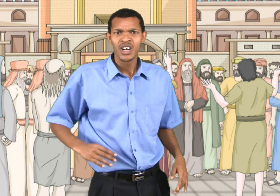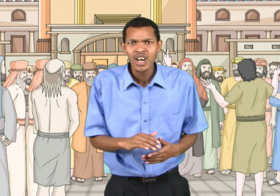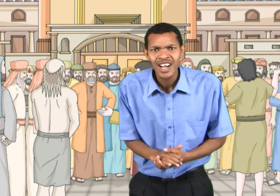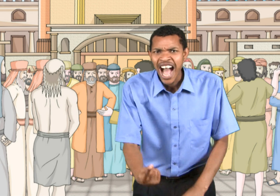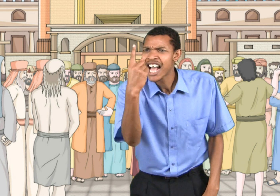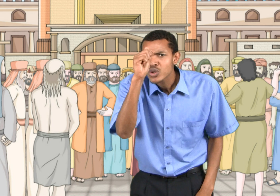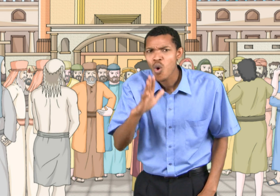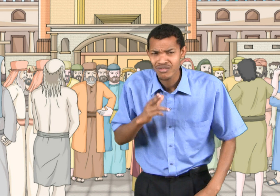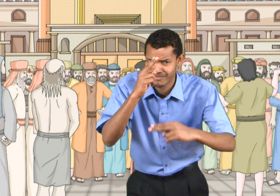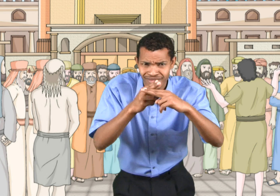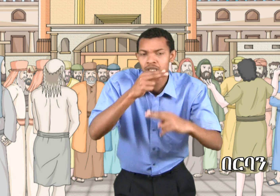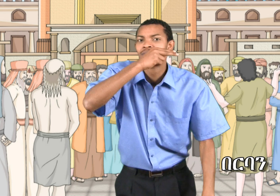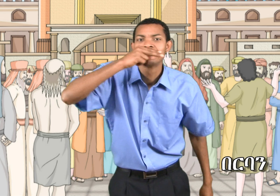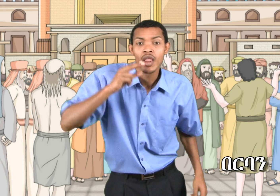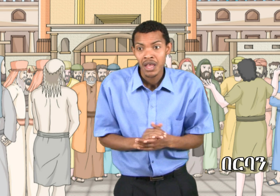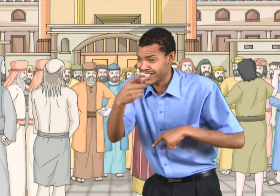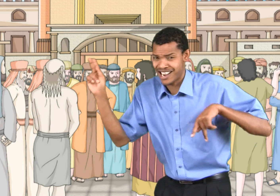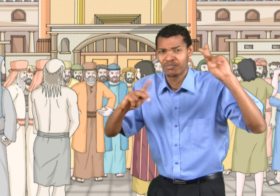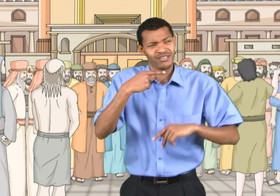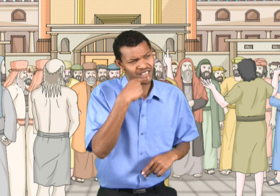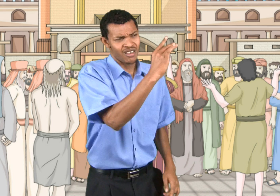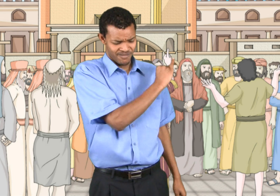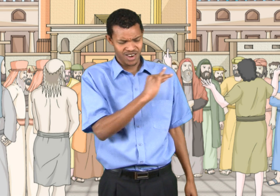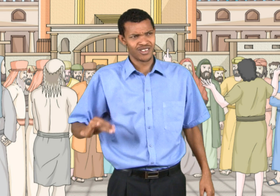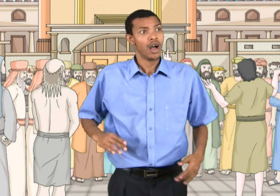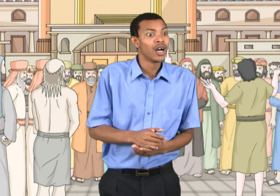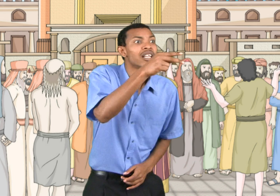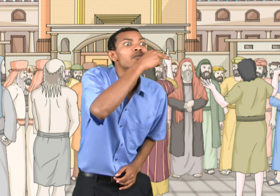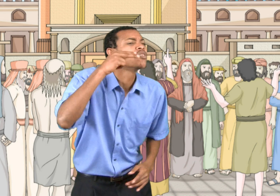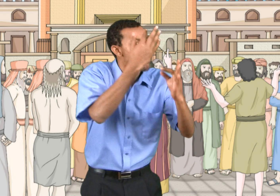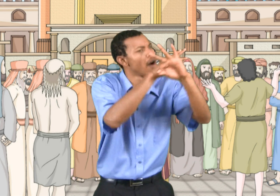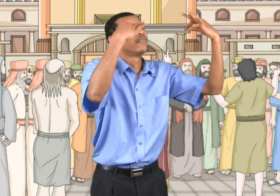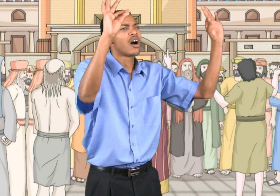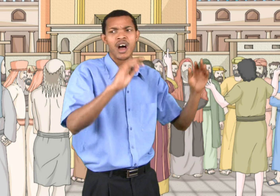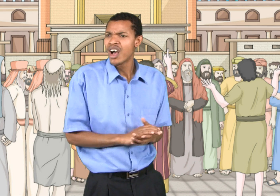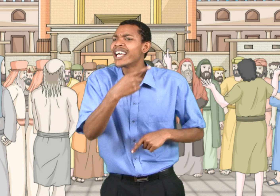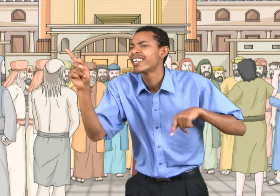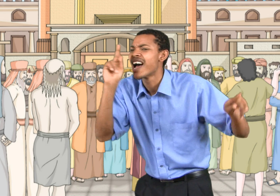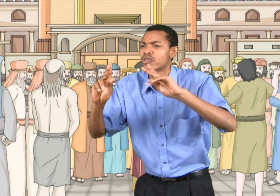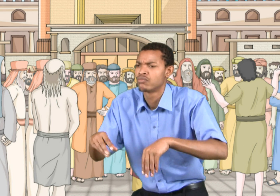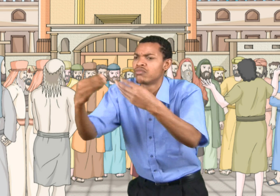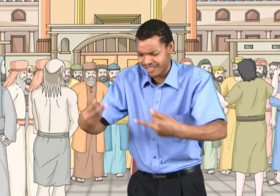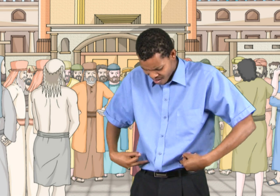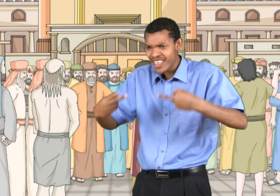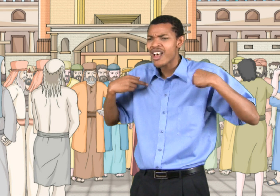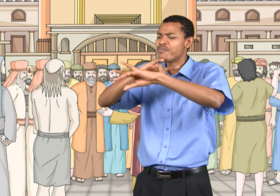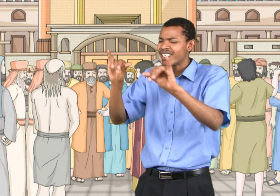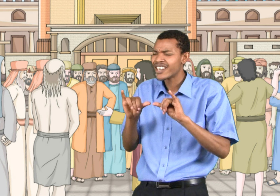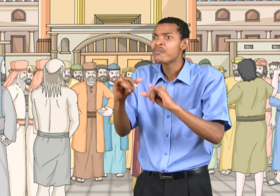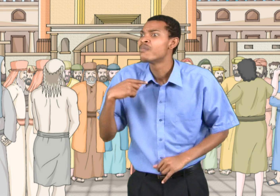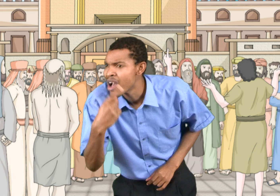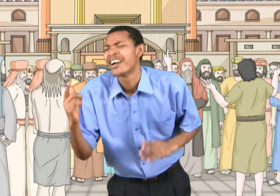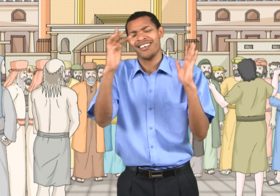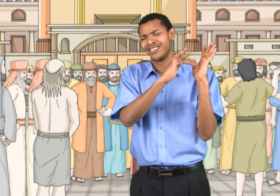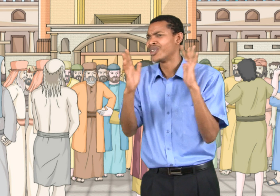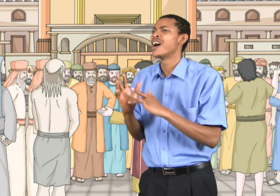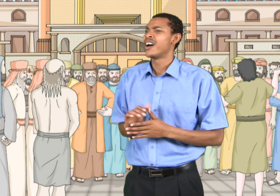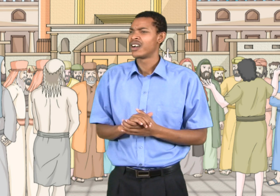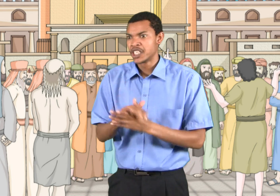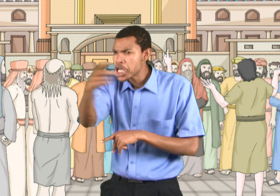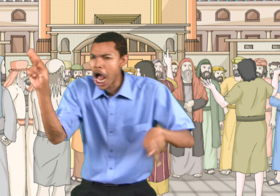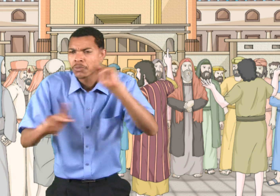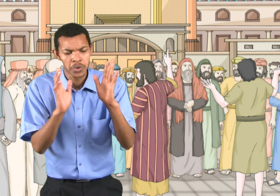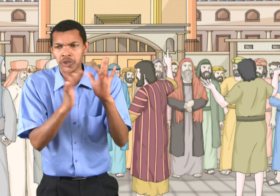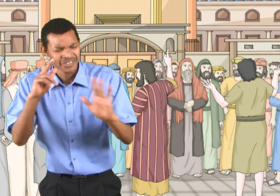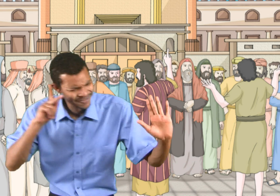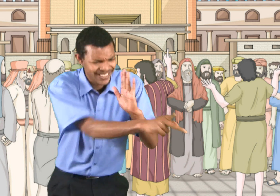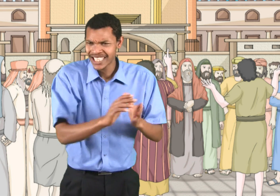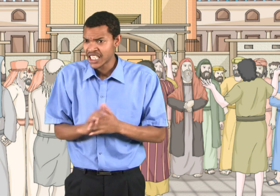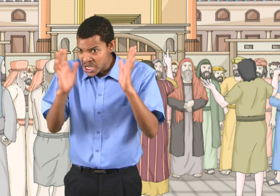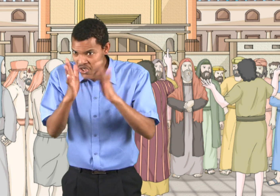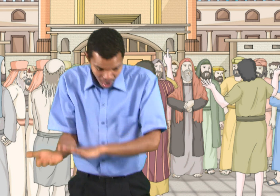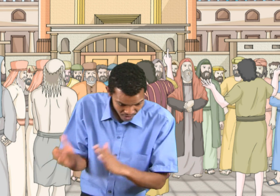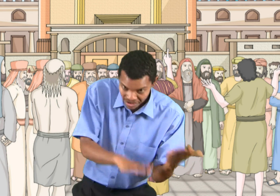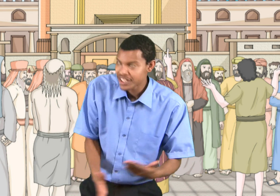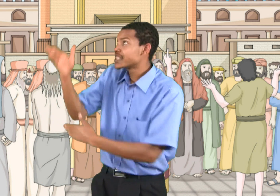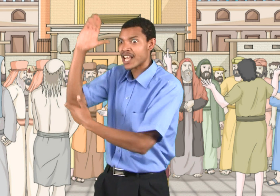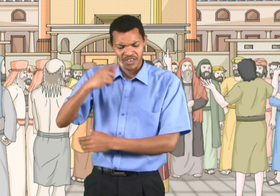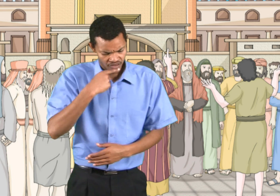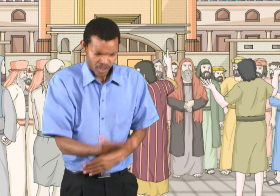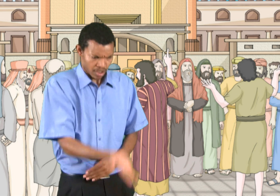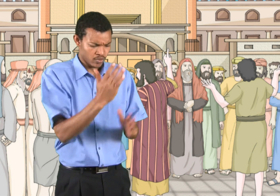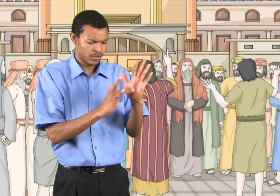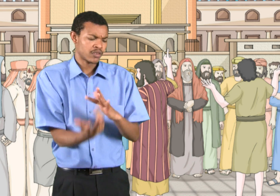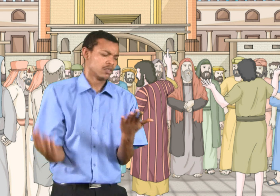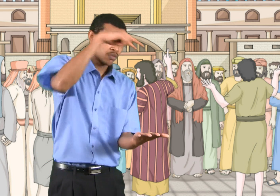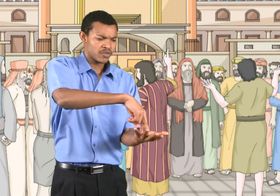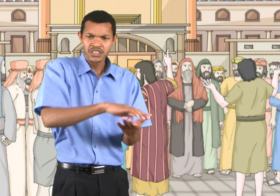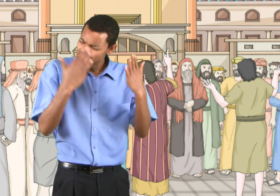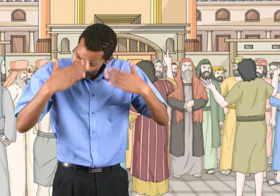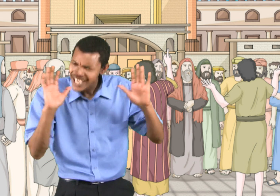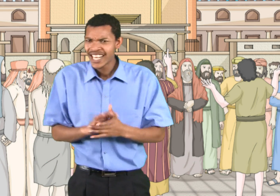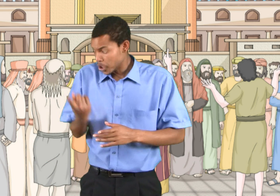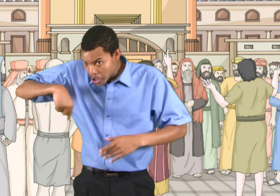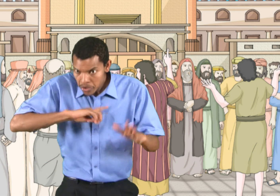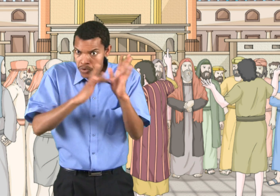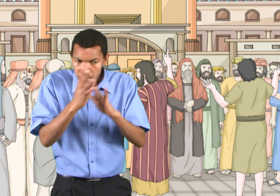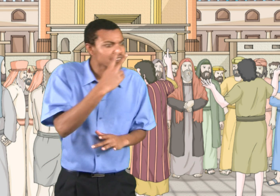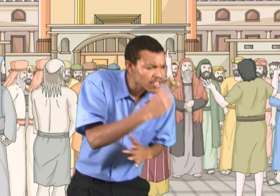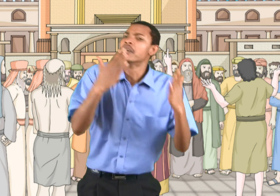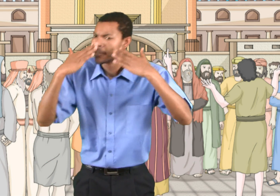You killed the Author of life, but God raised Him from the dead, and we are witnesses of the fact.